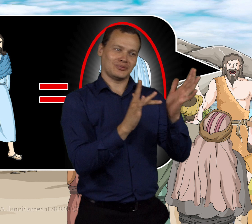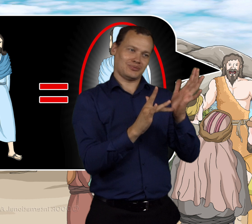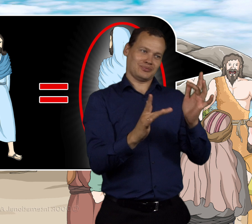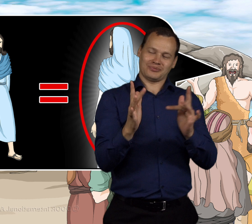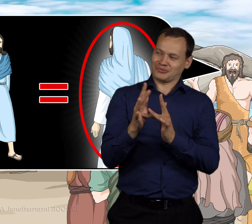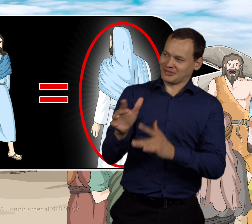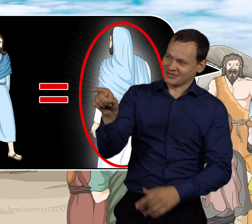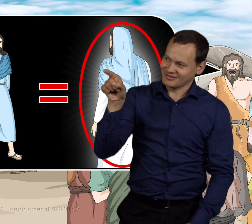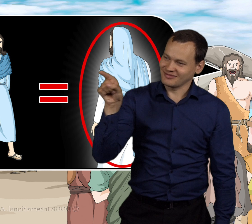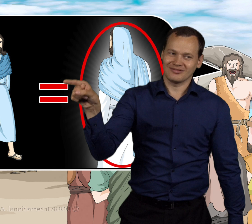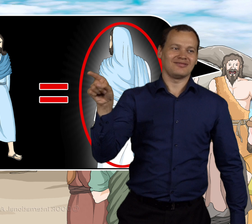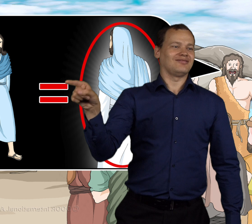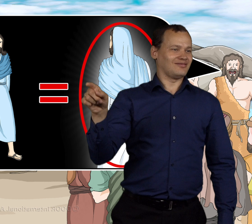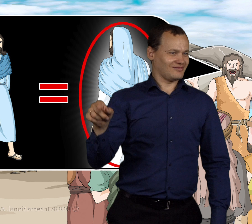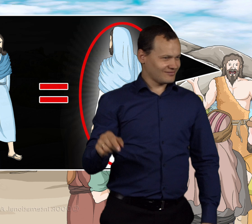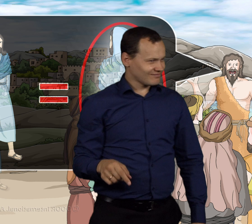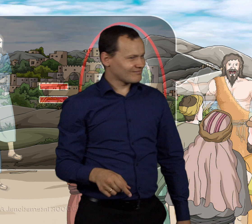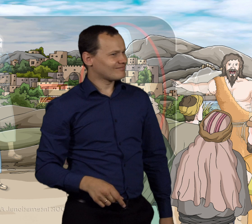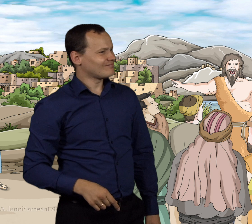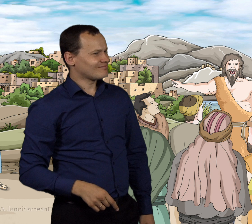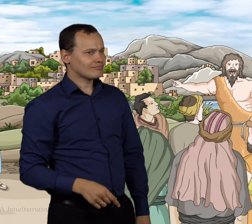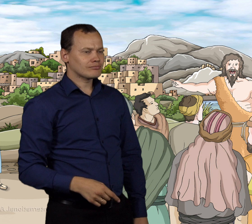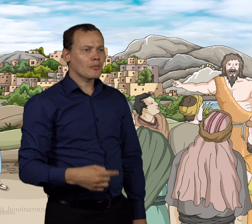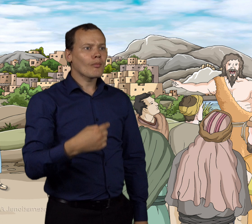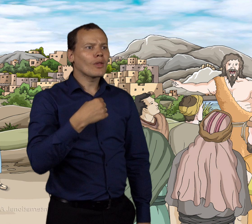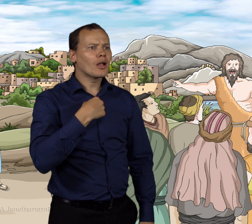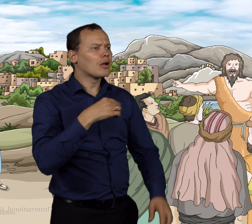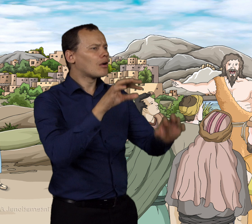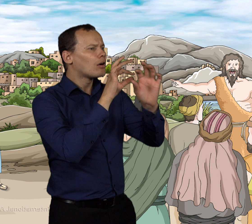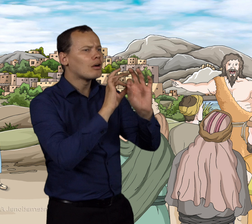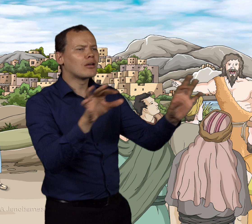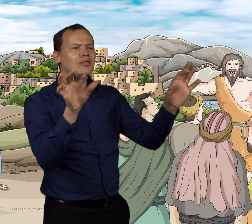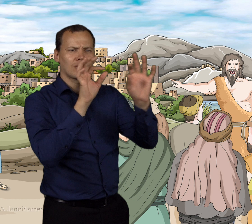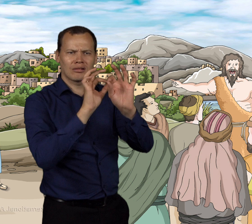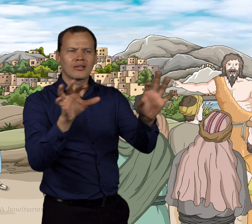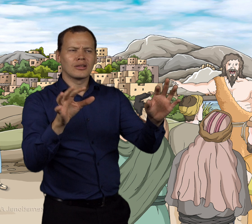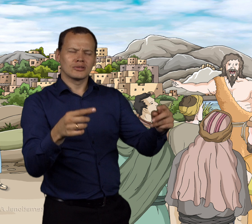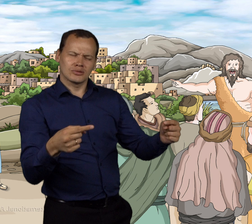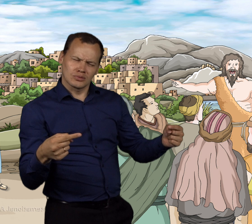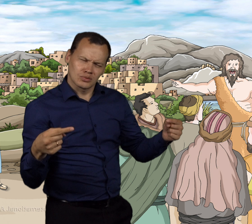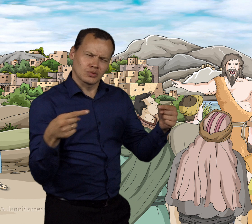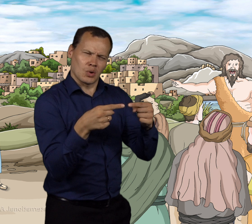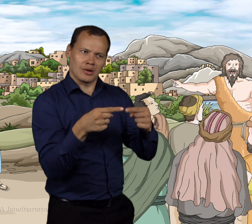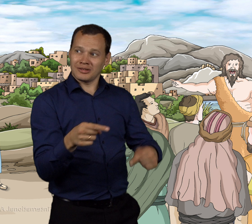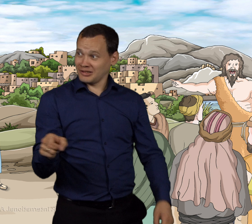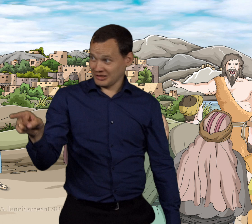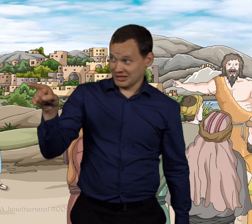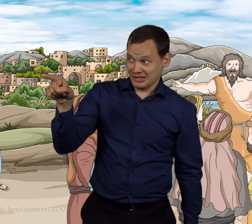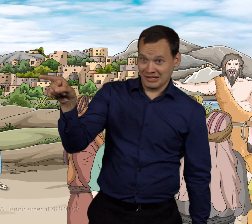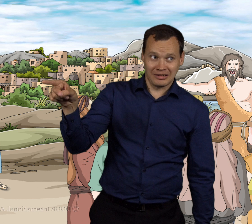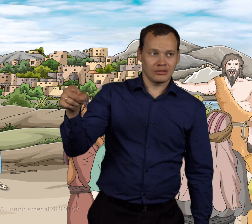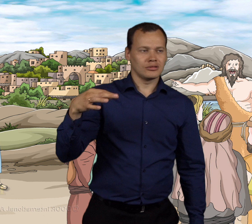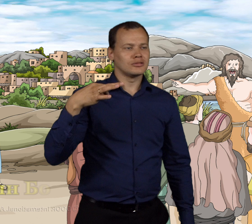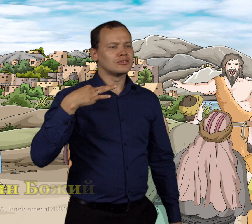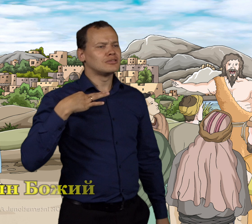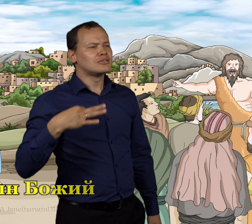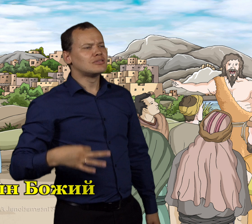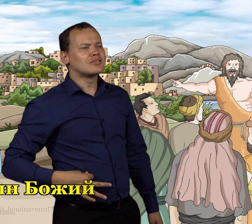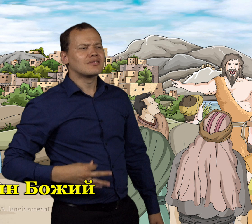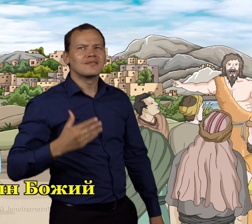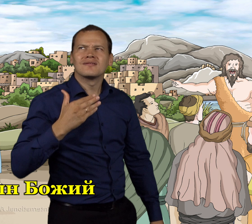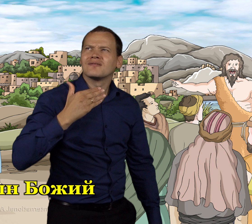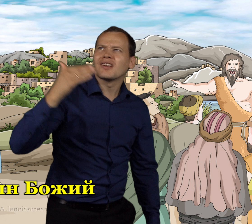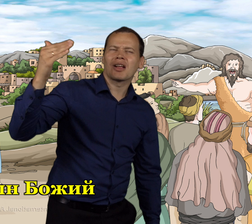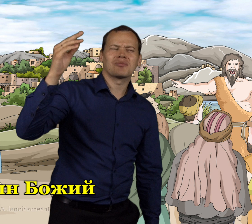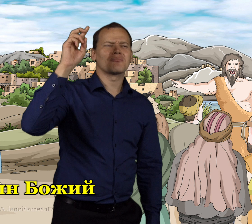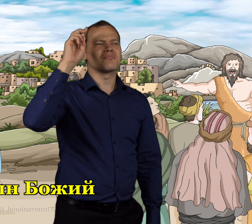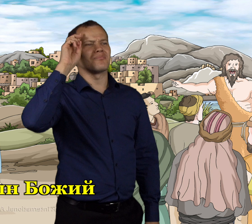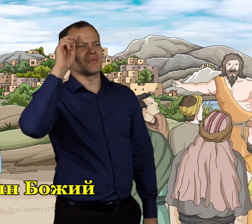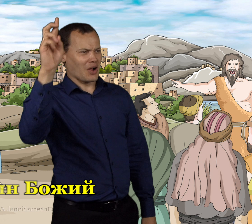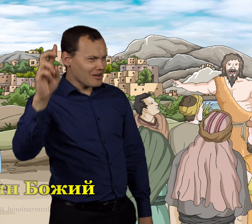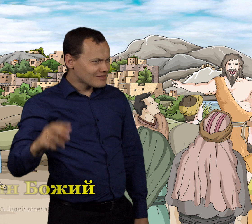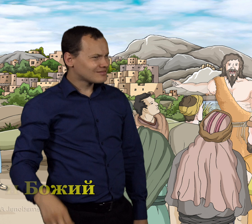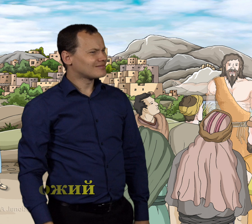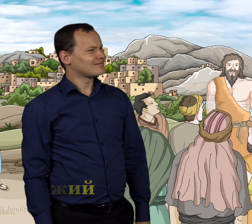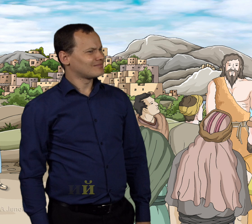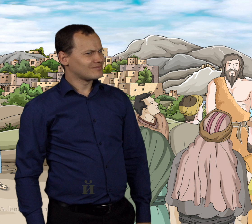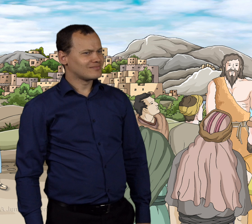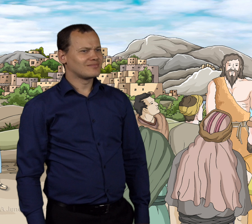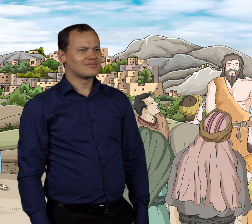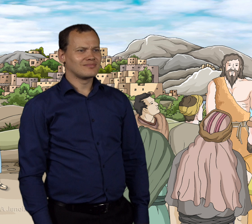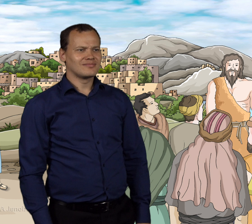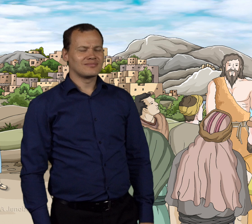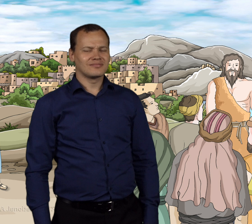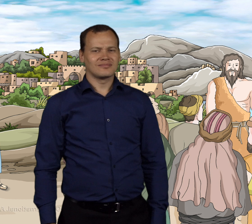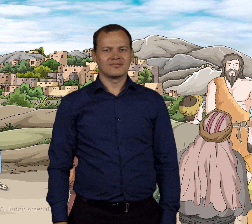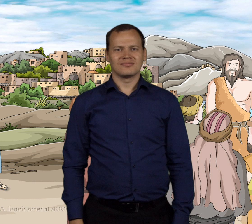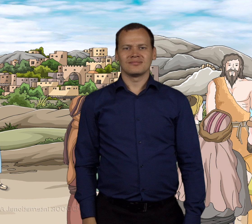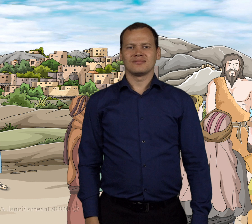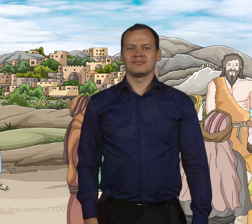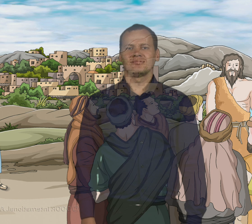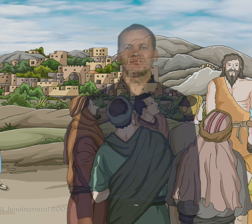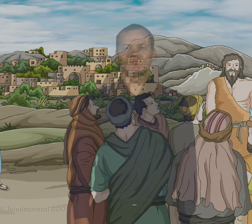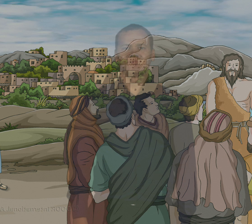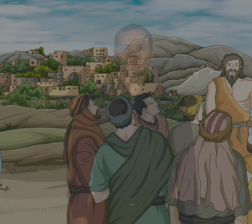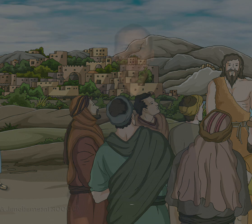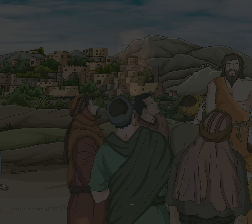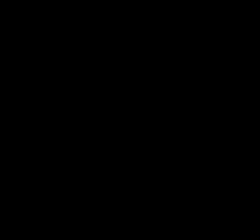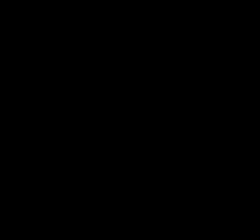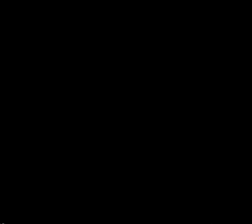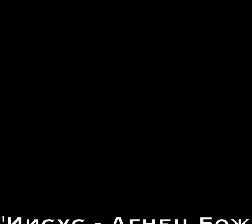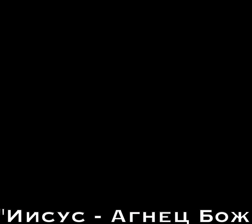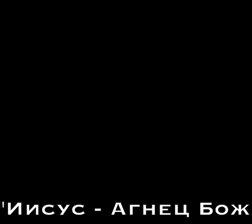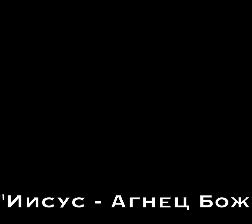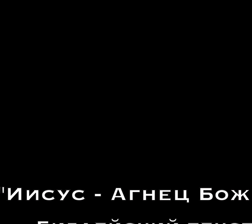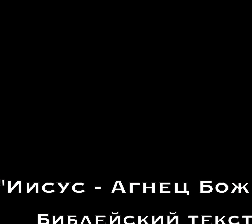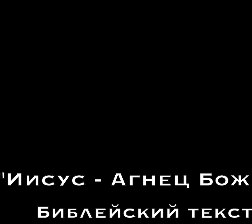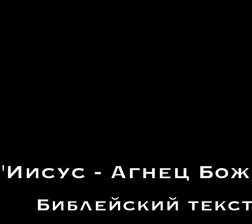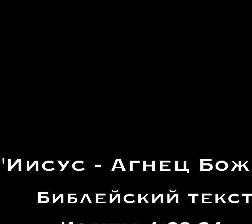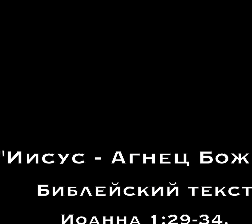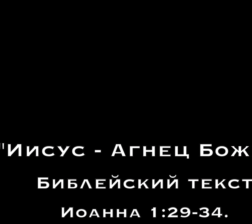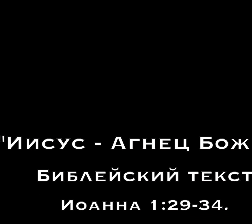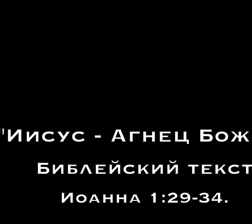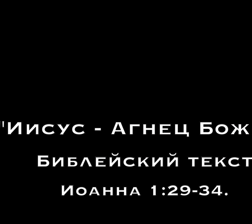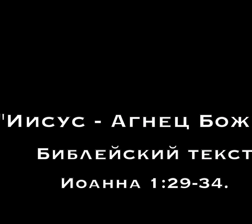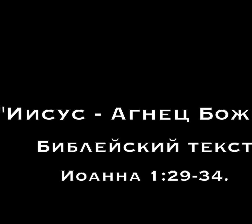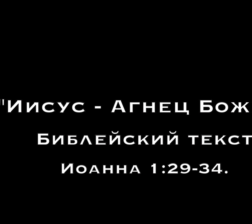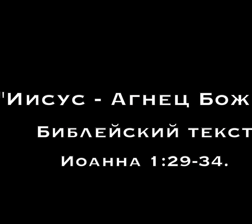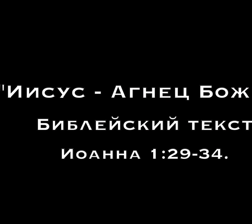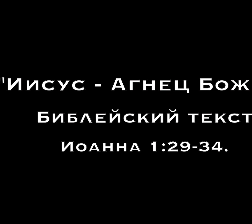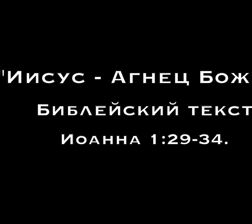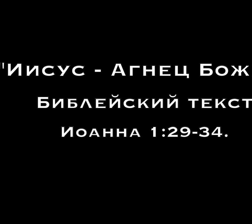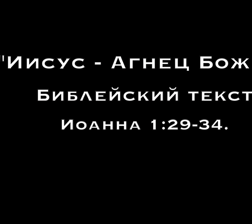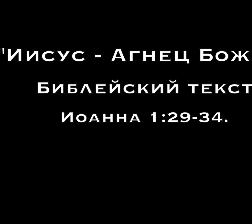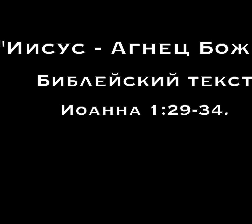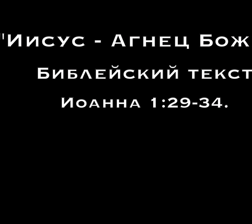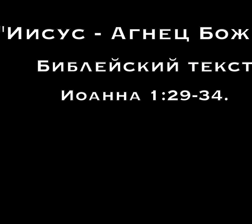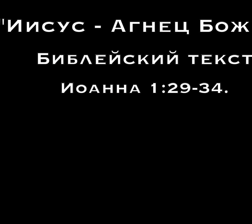I have seen and testified that this is the Son of God.”